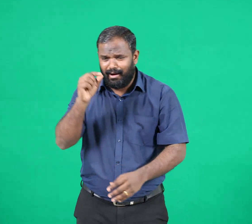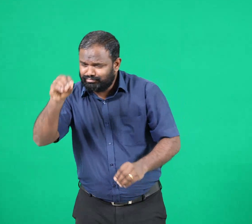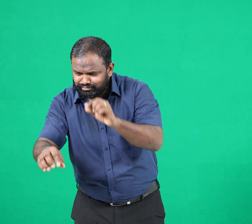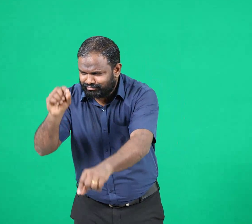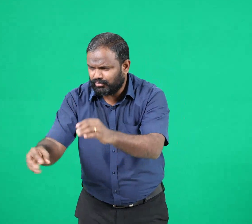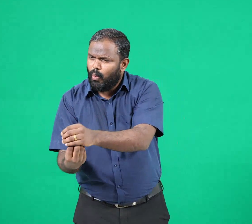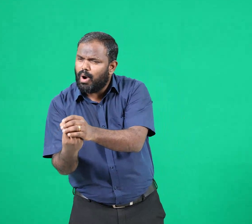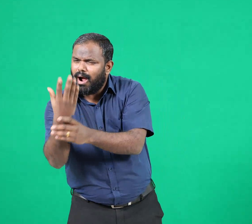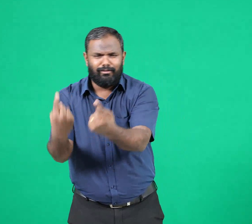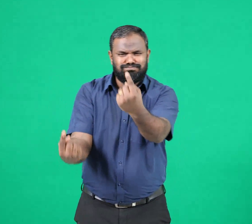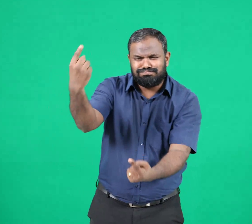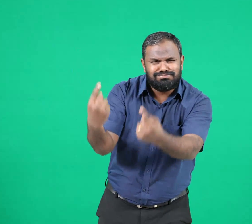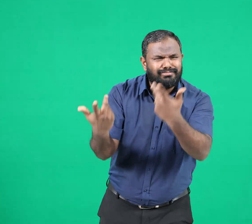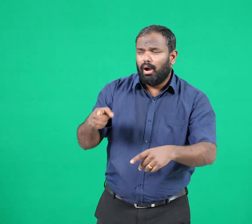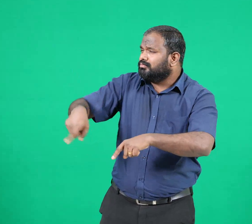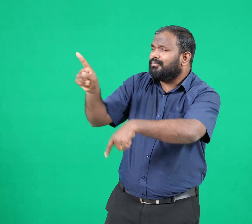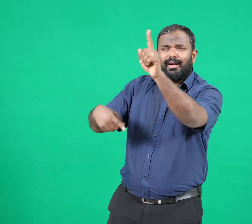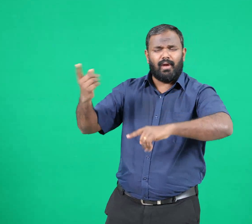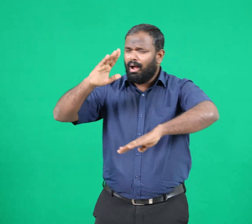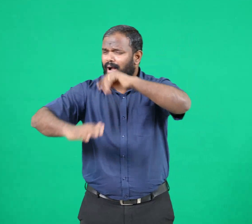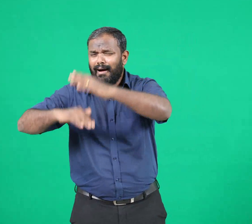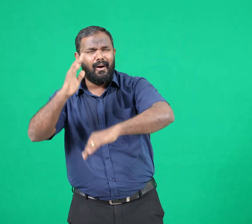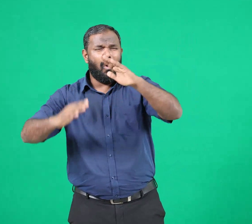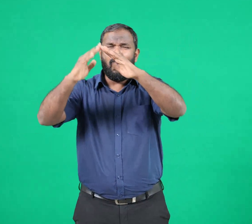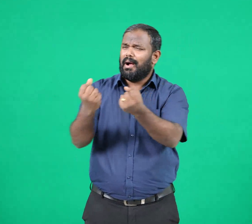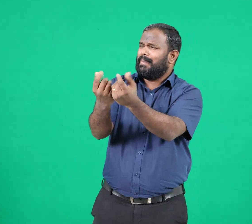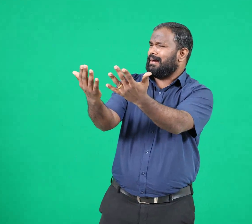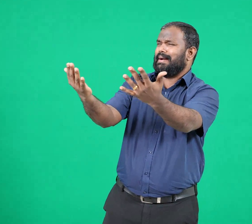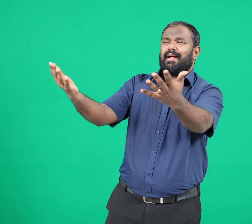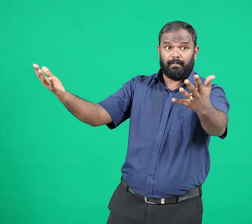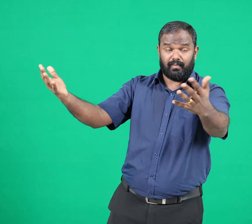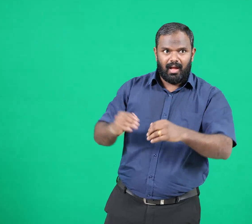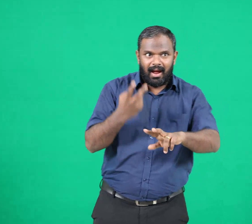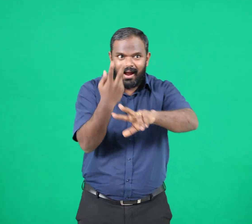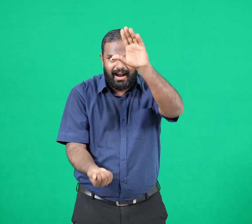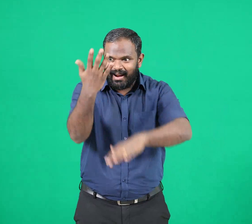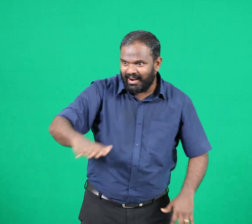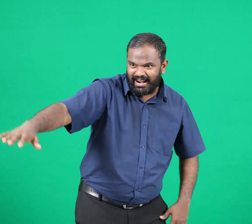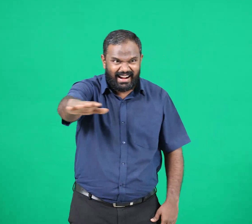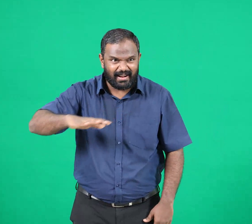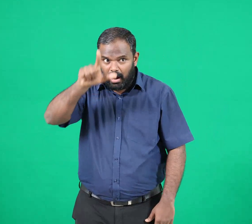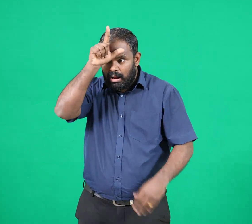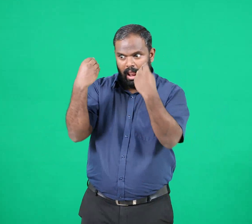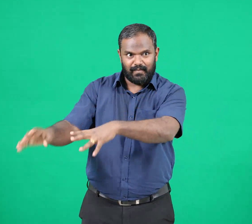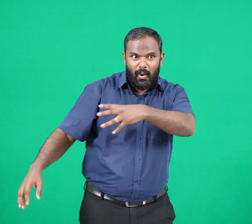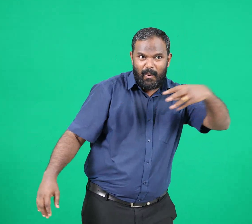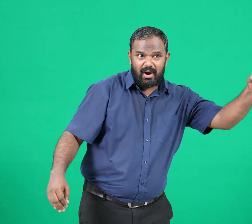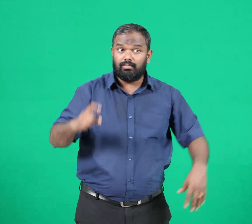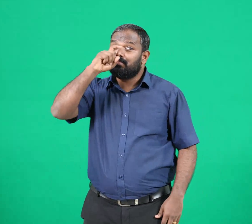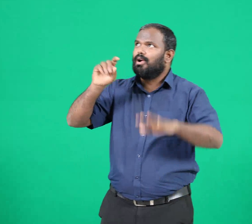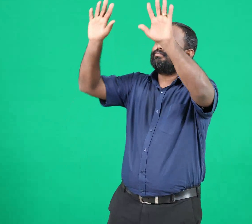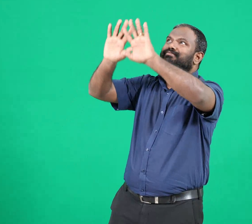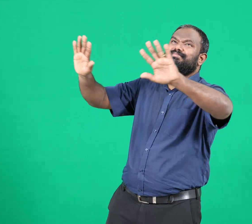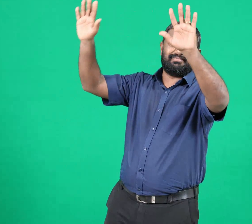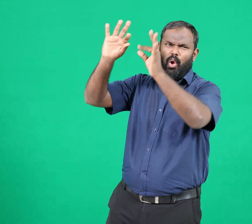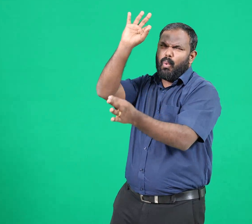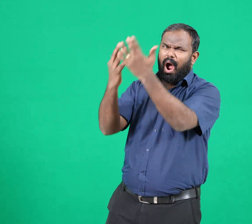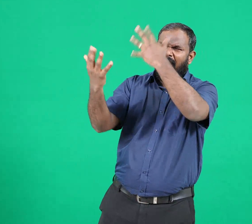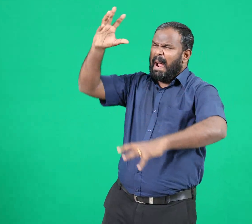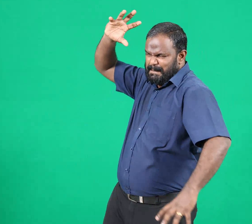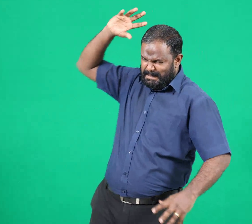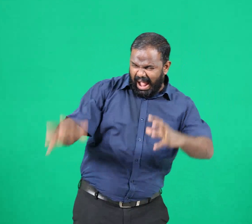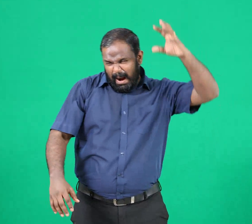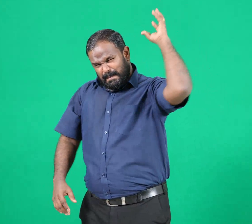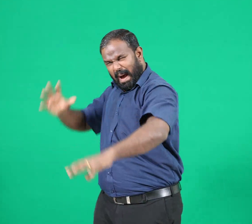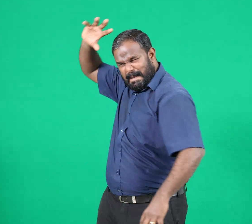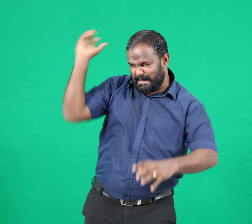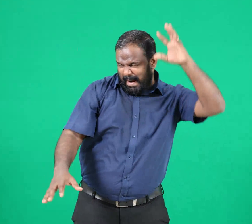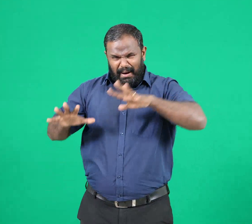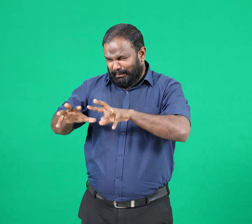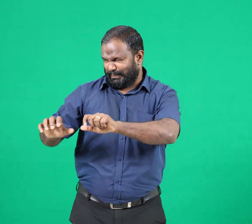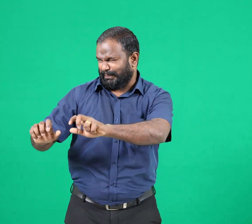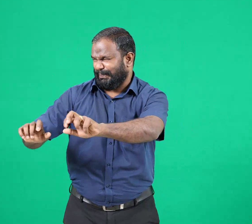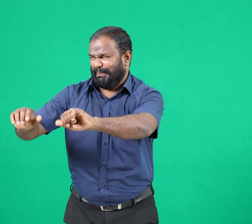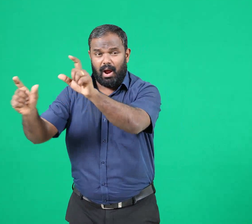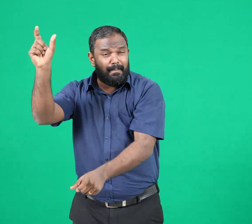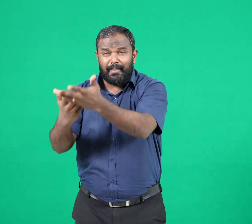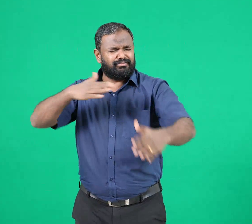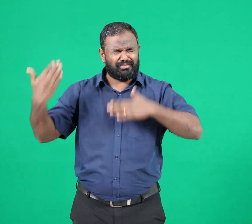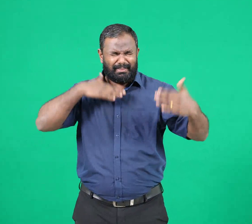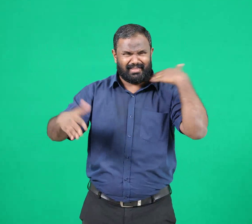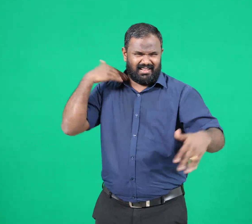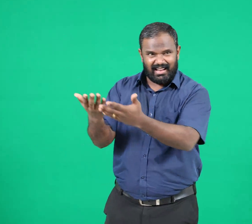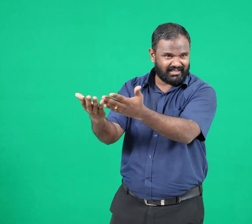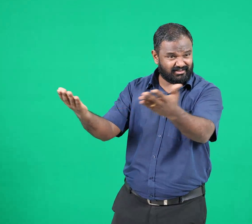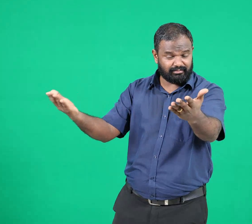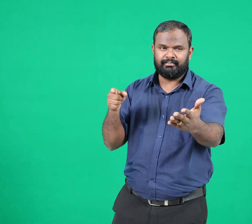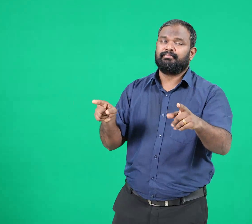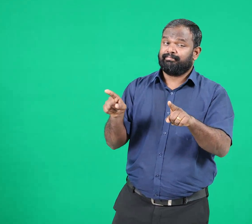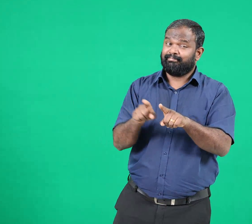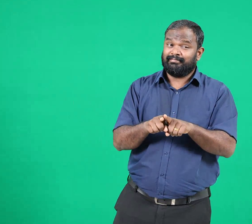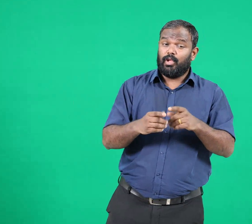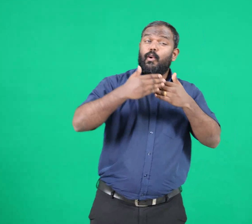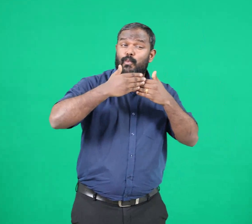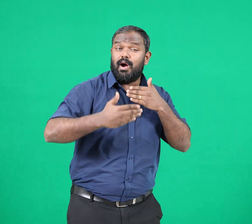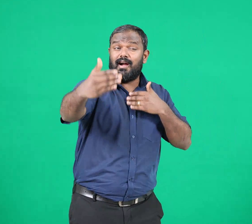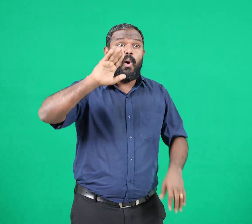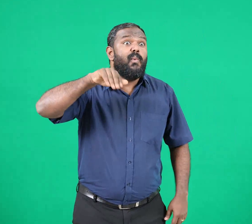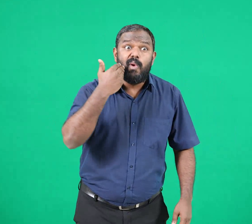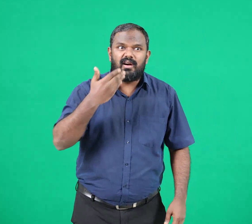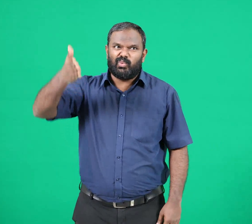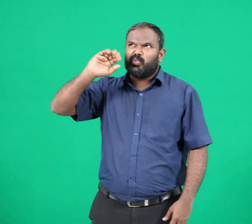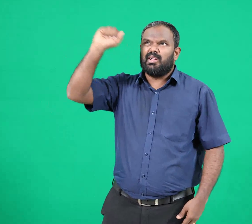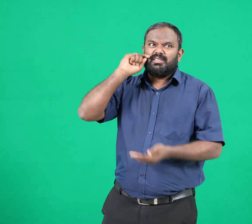But on the day Lot left Sodom, fire and sulfur rained down from heaven and destroyed them all.